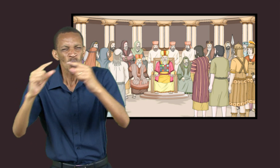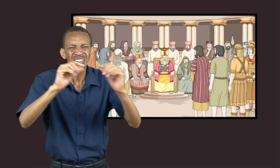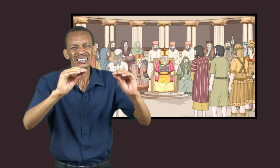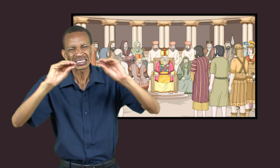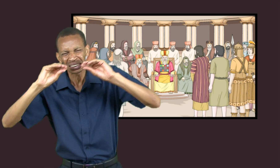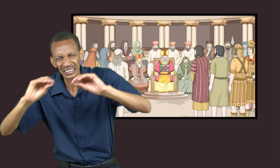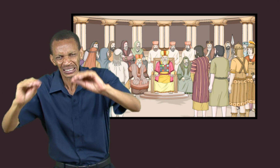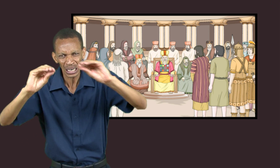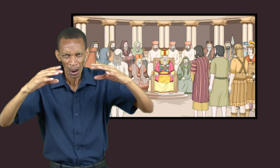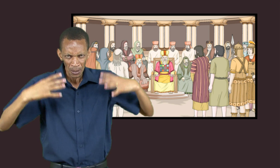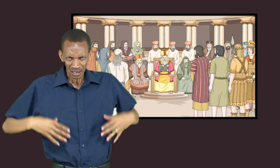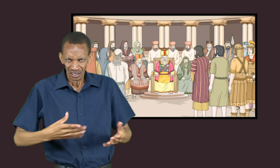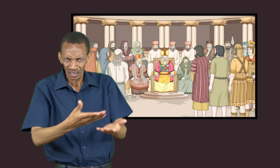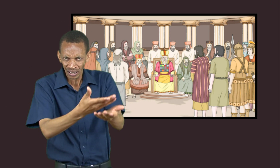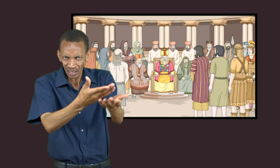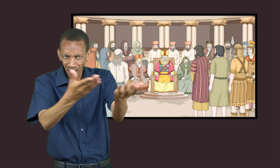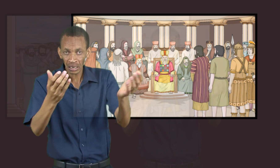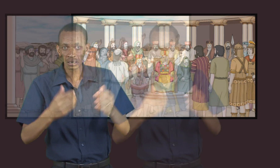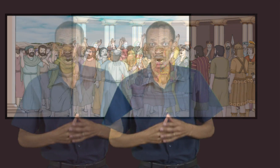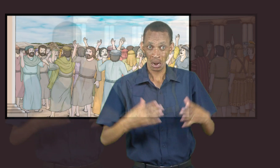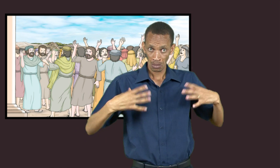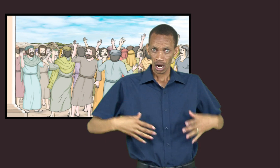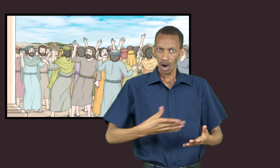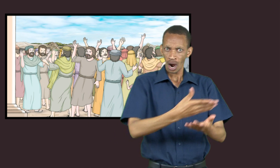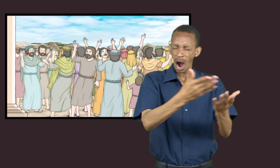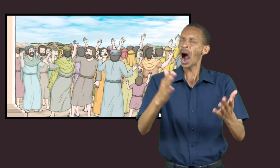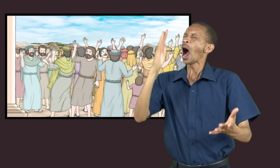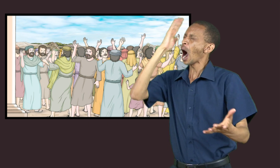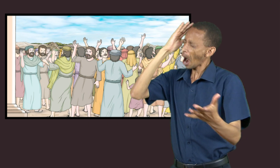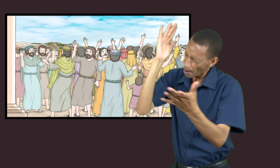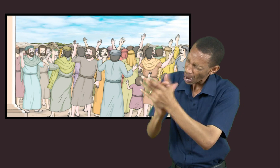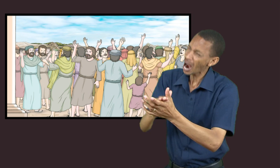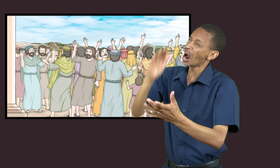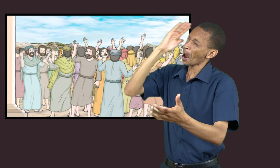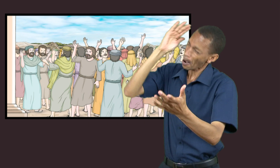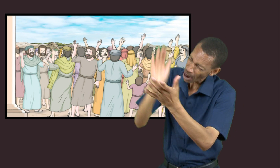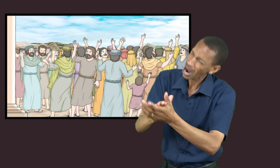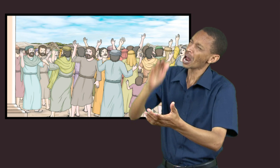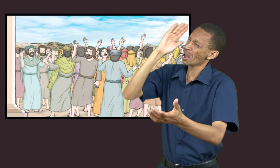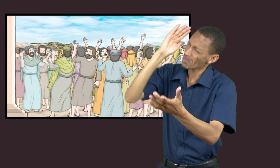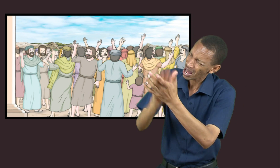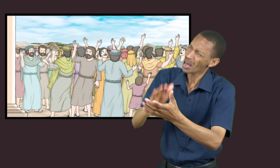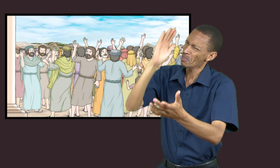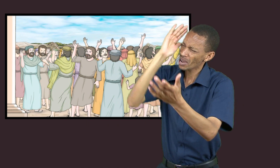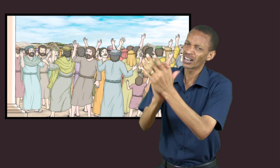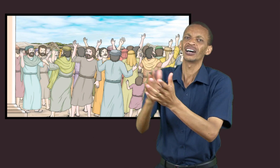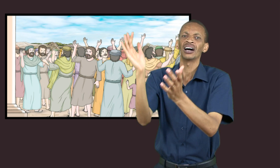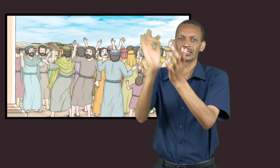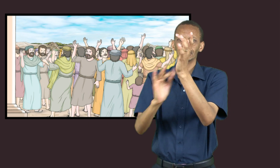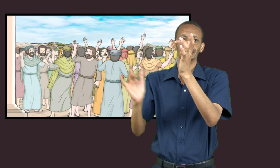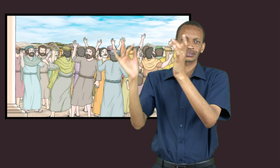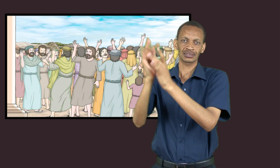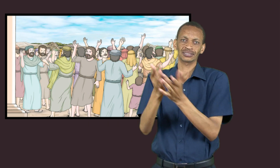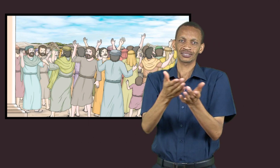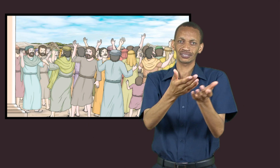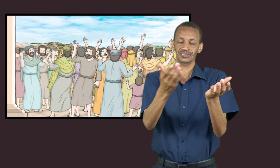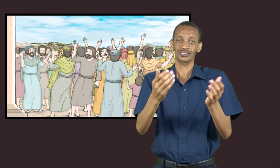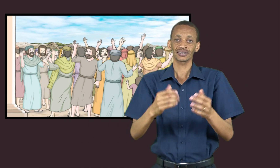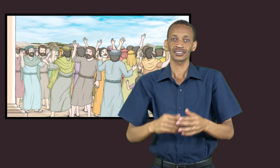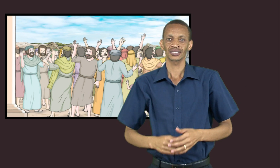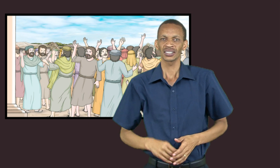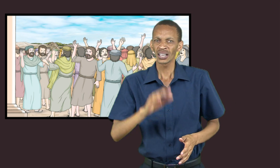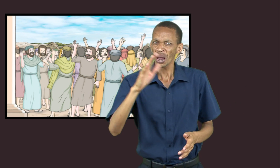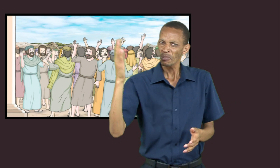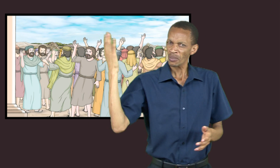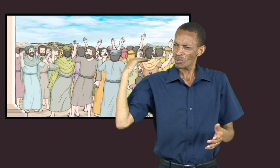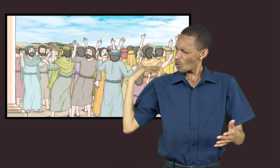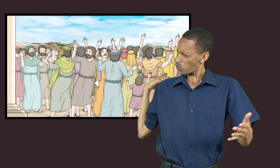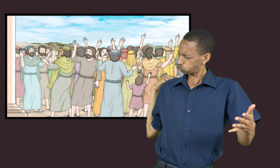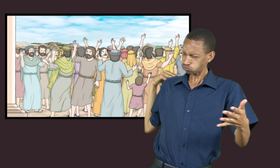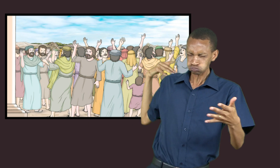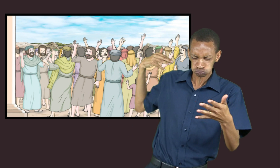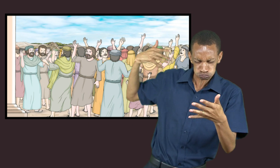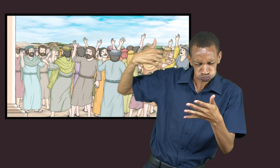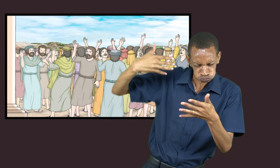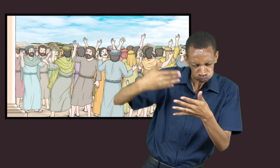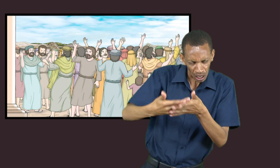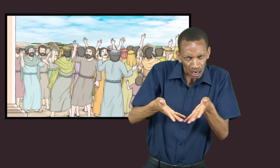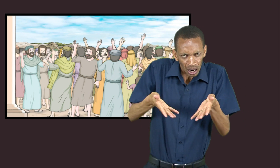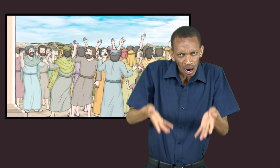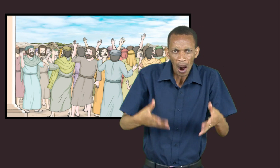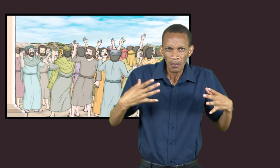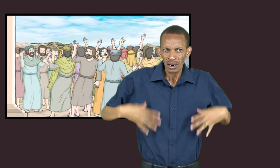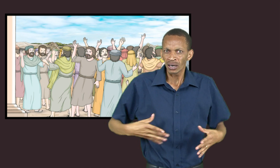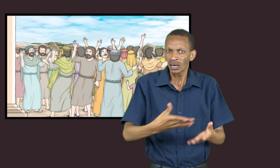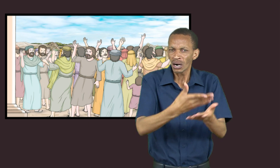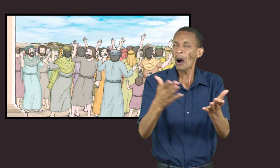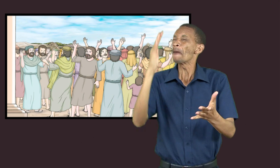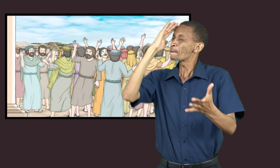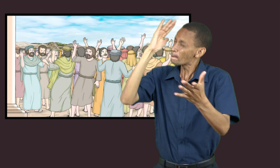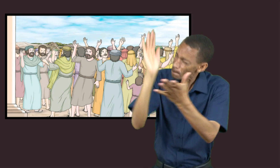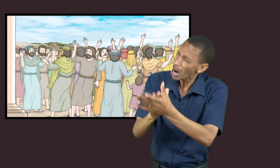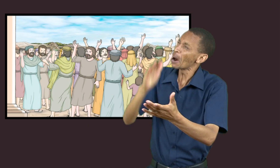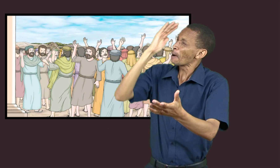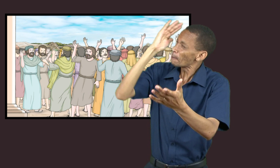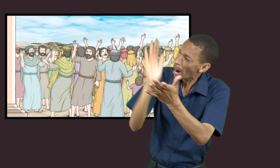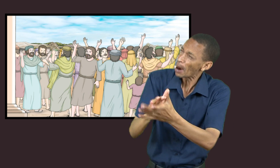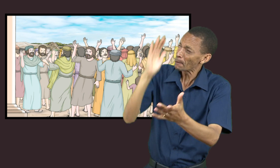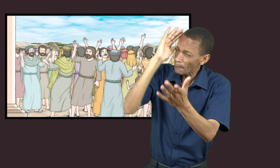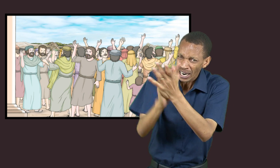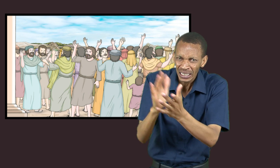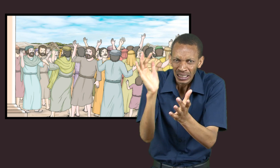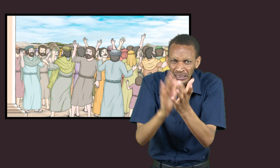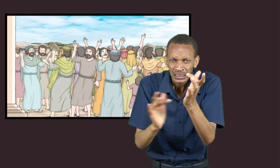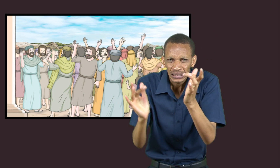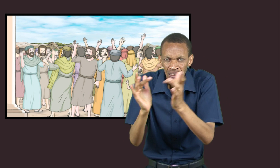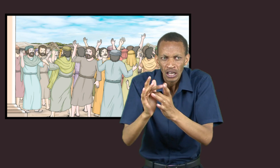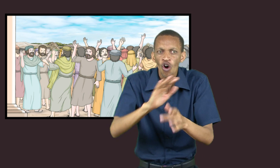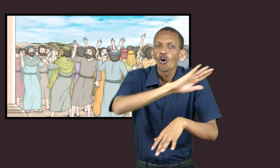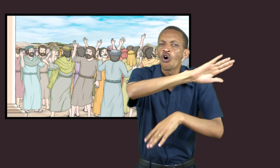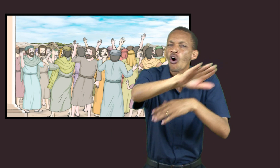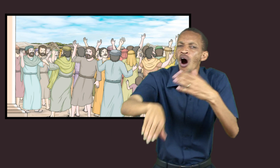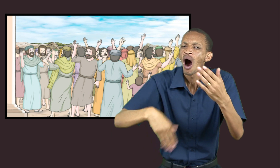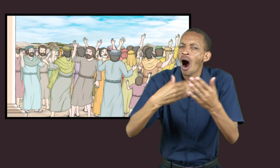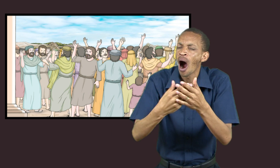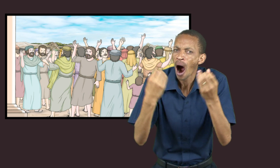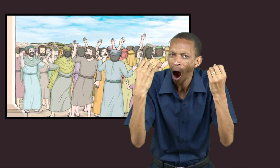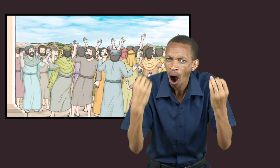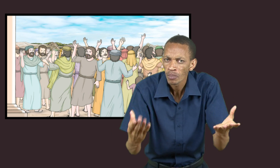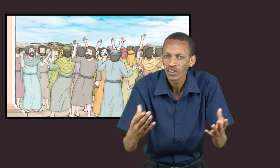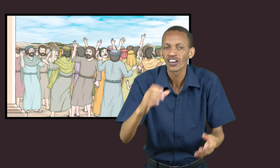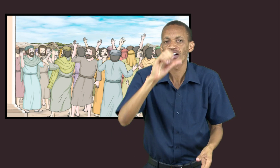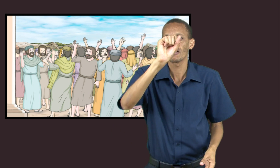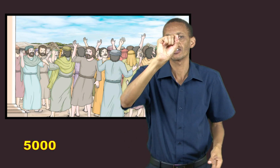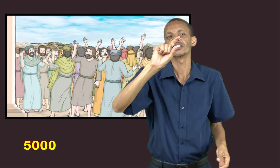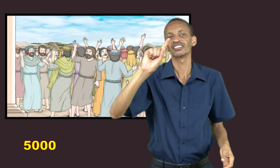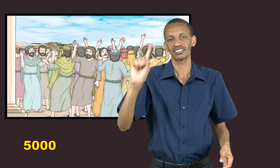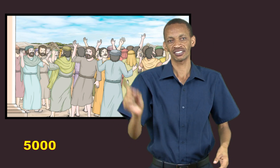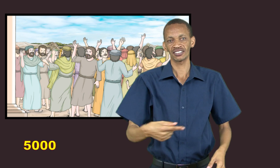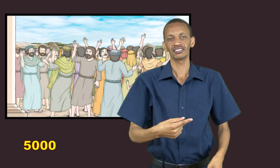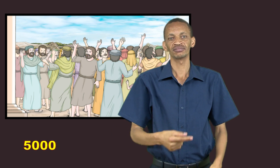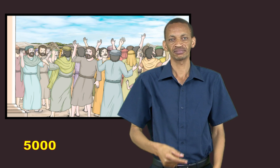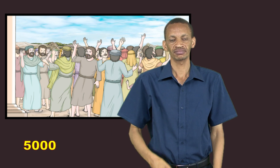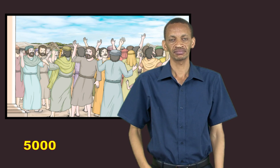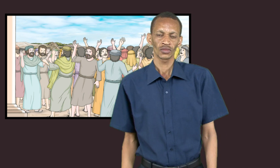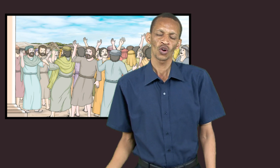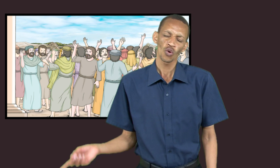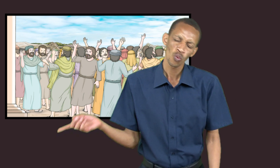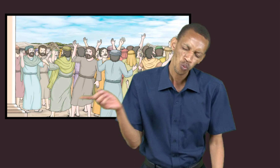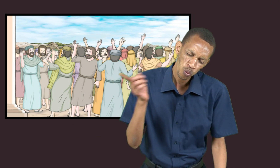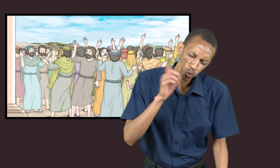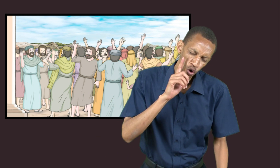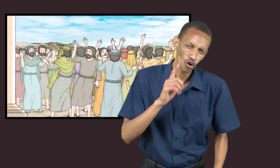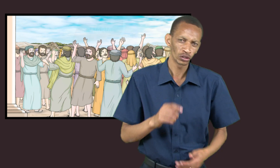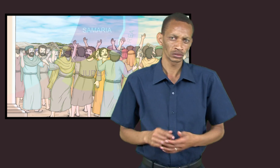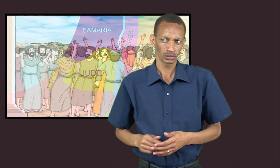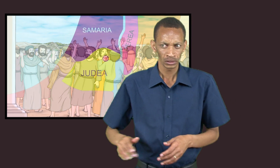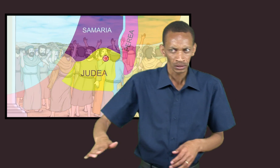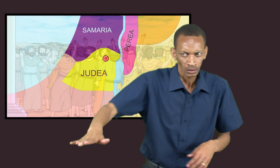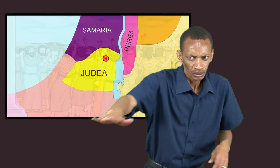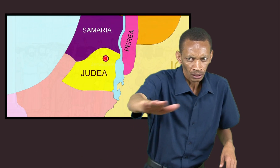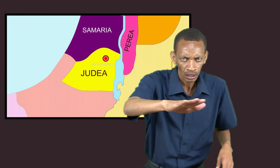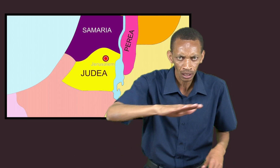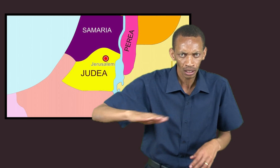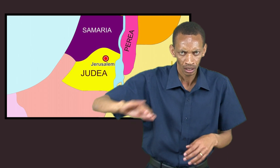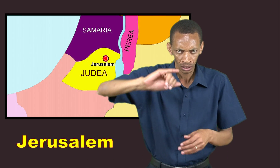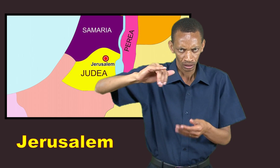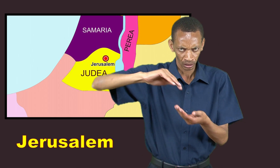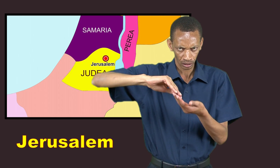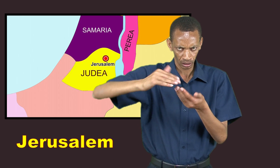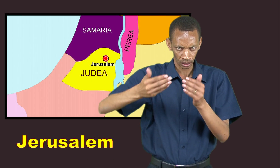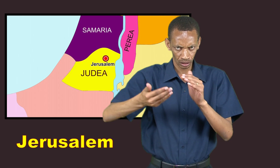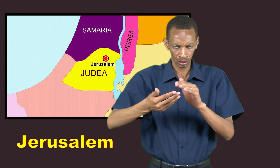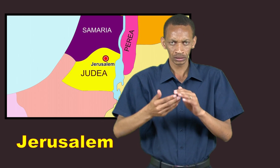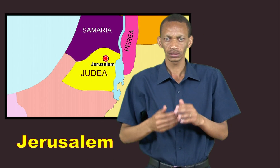But many who heard the message believed, and the number of men grew to about five thousand.